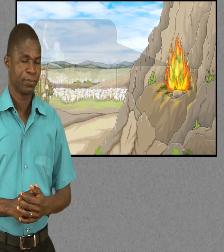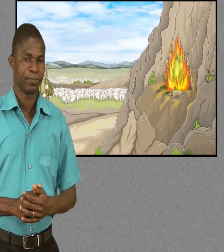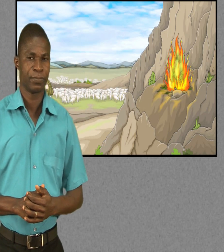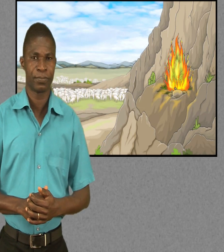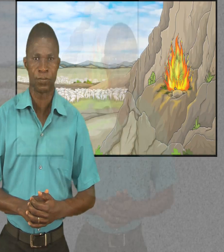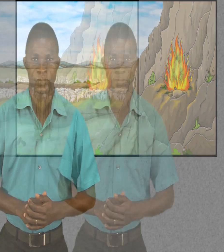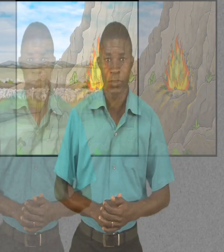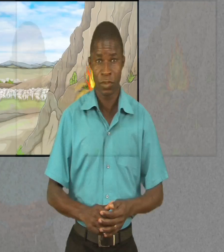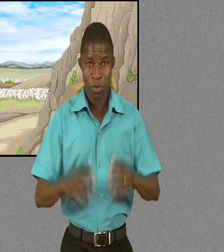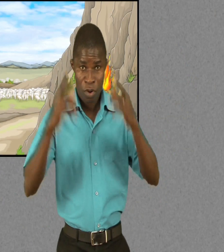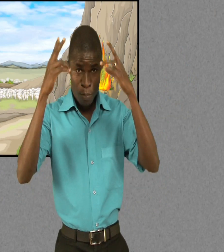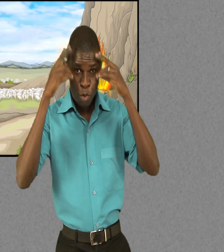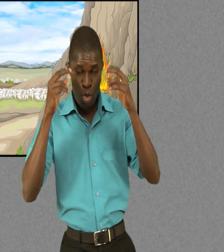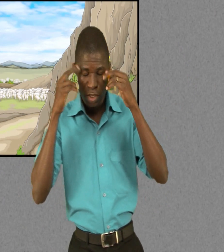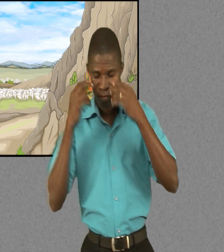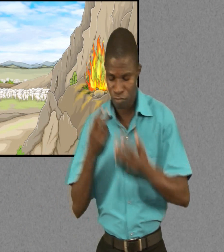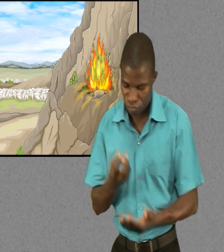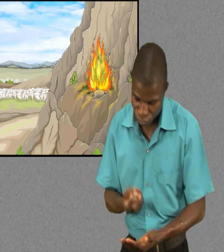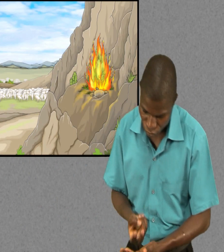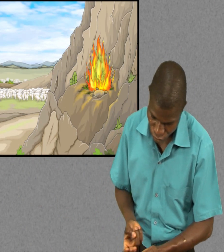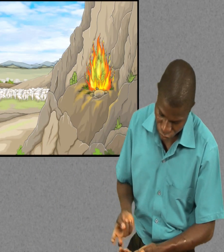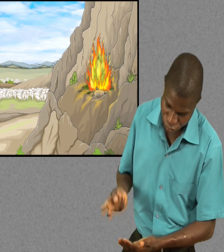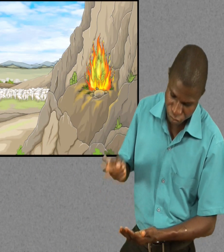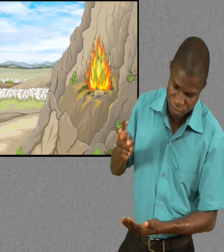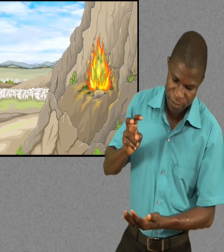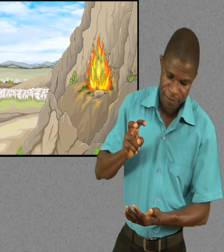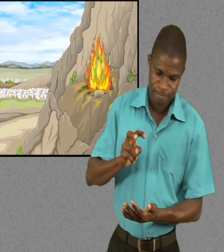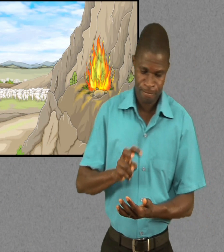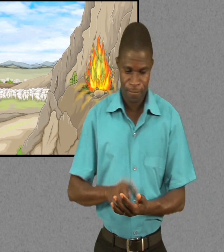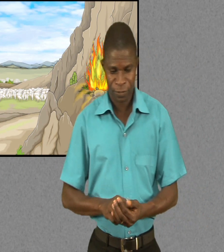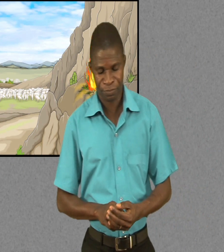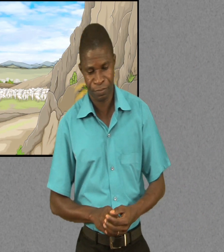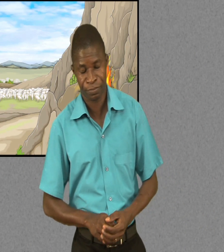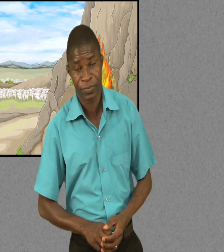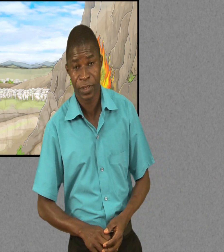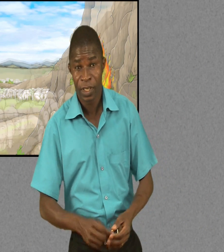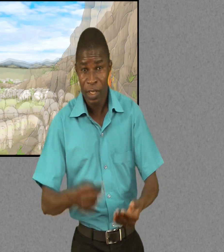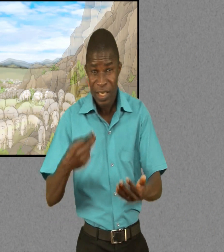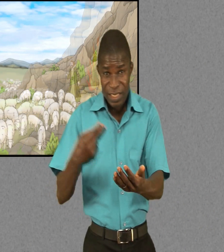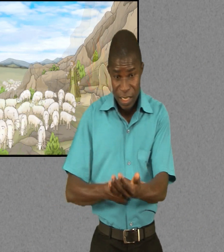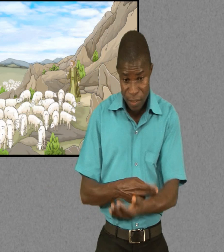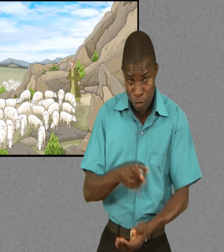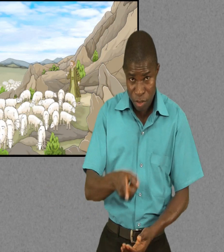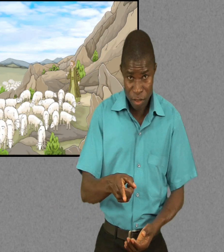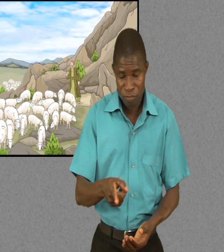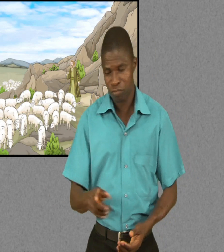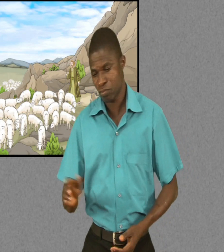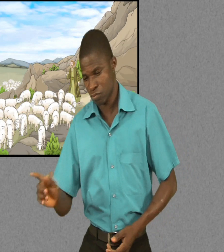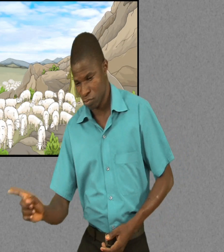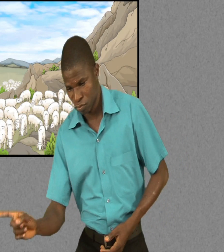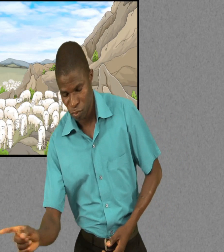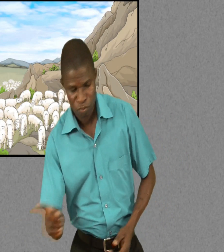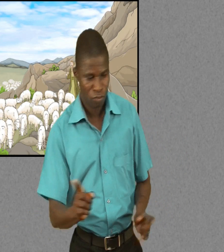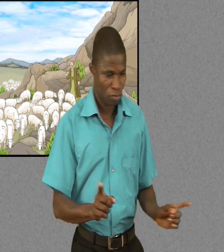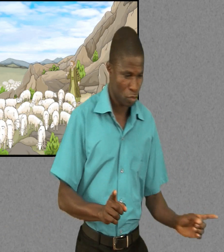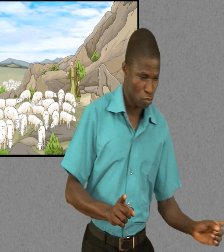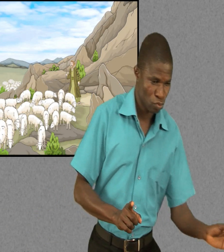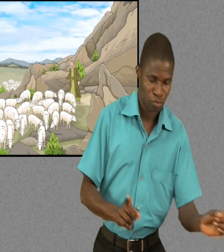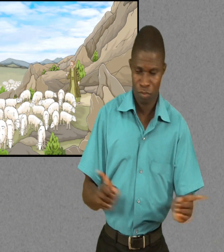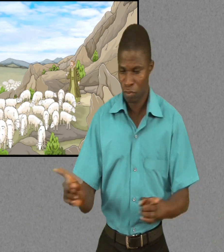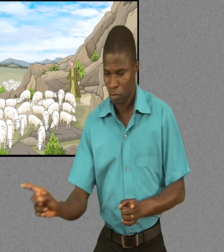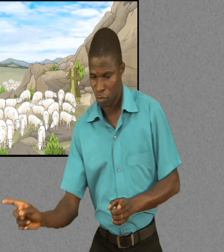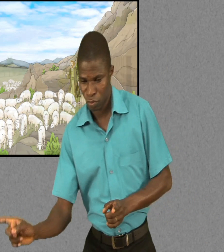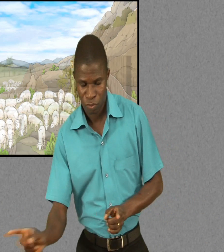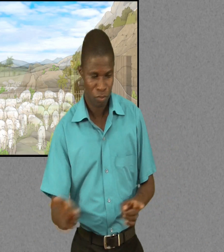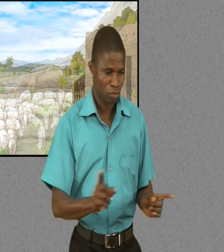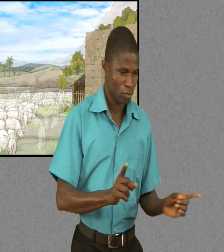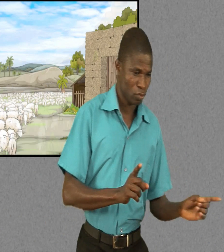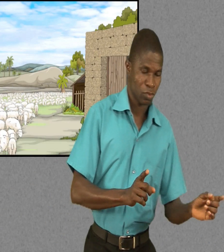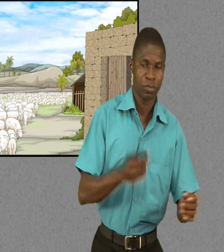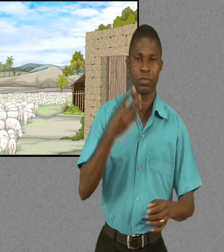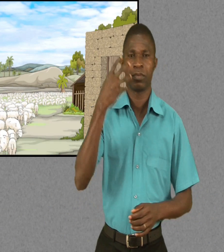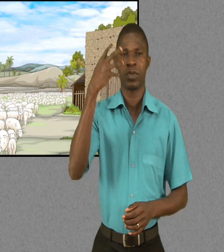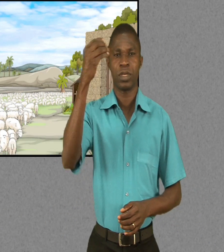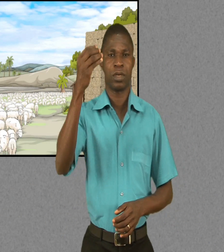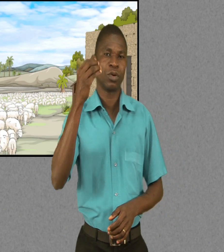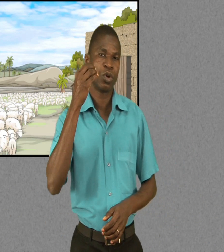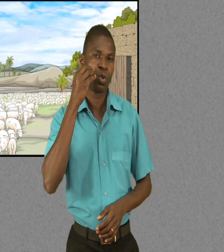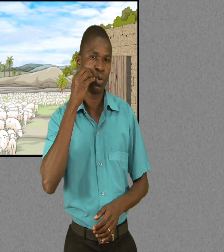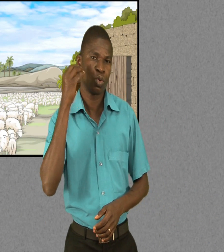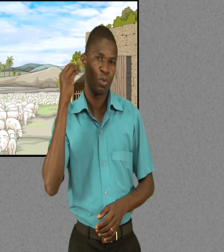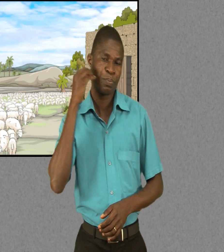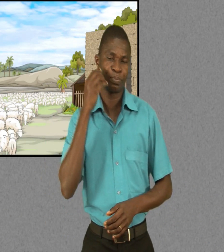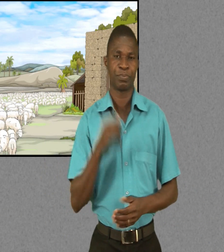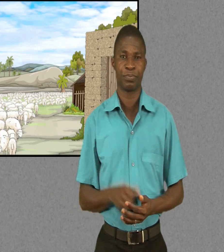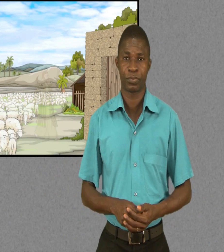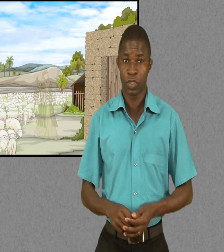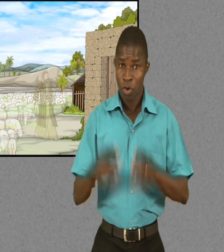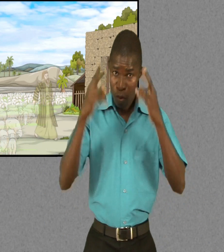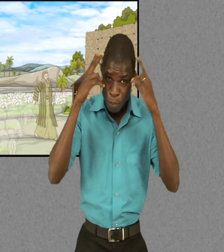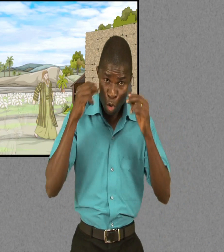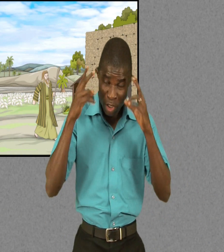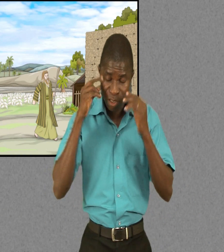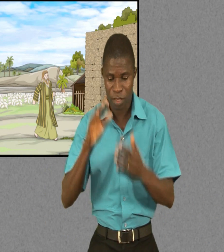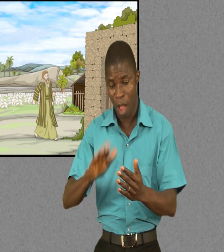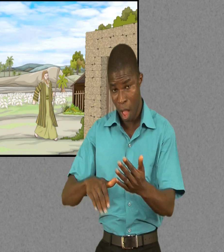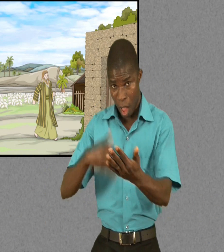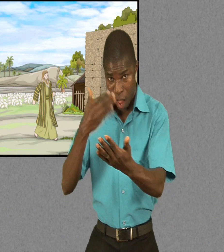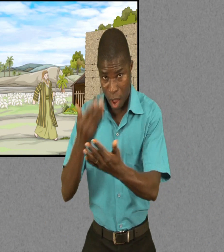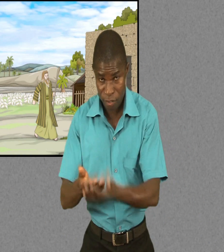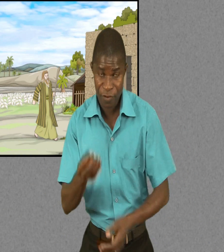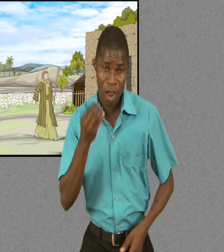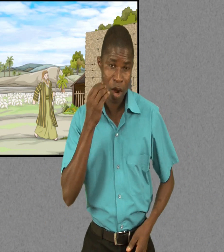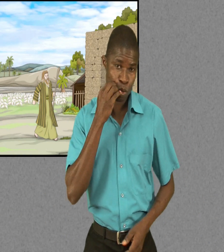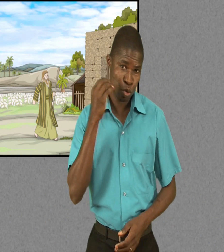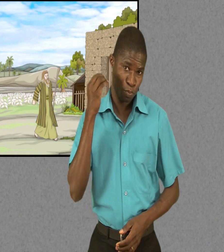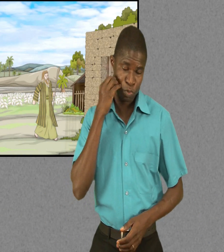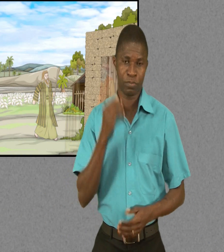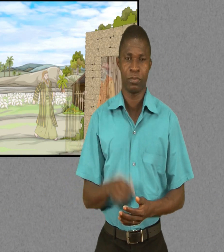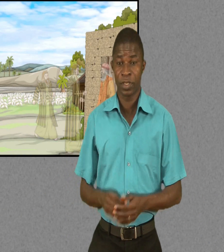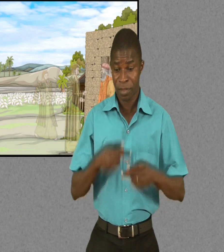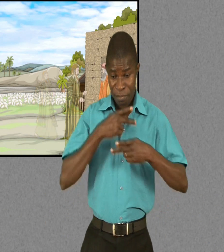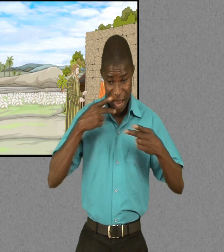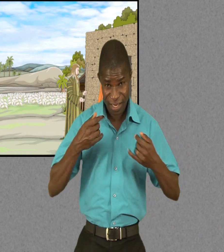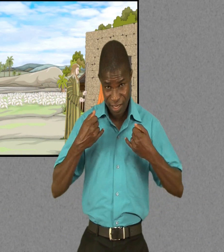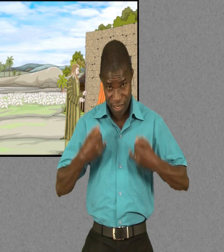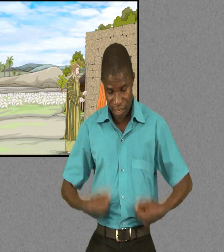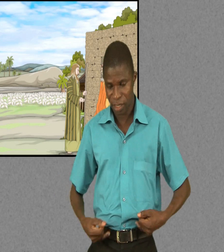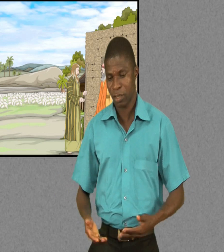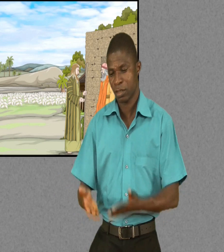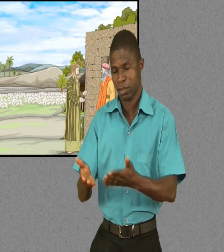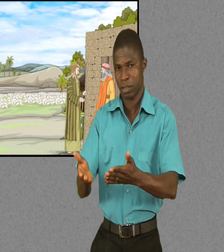But take this staff in your hand so you can perform signs with it.”